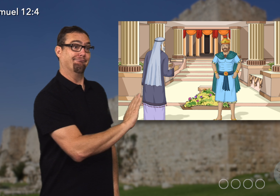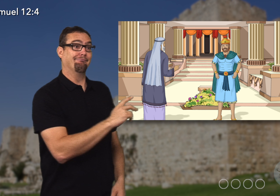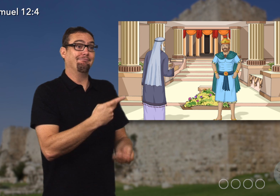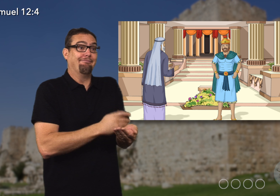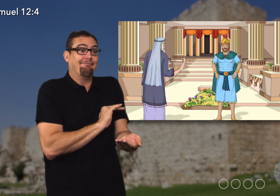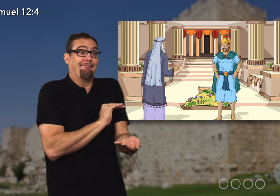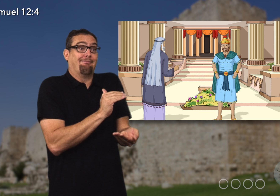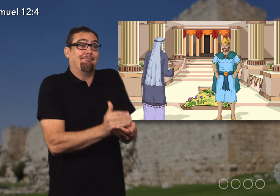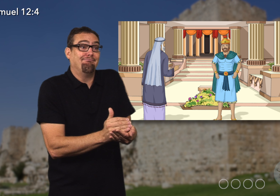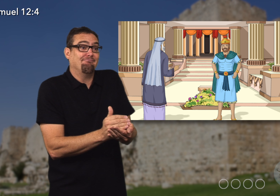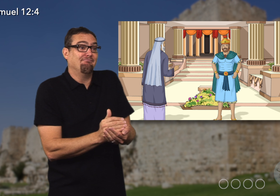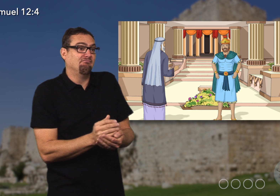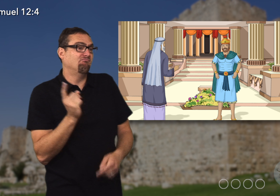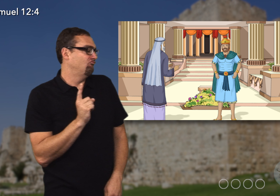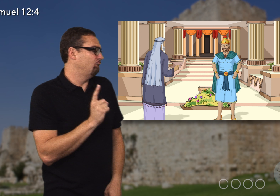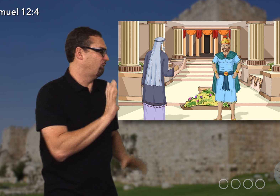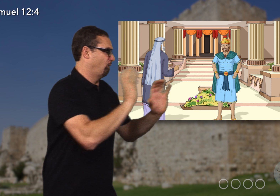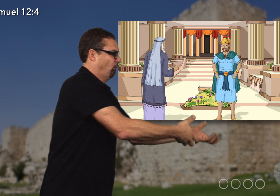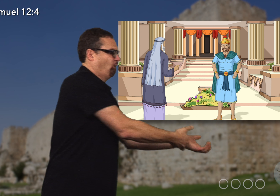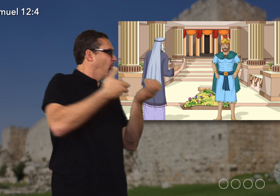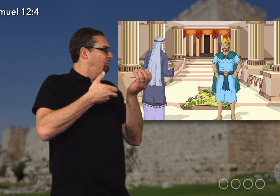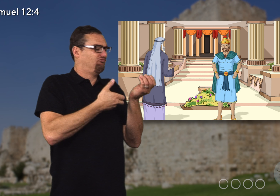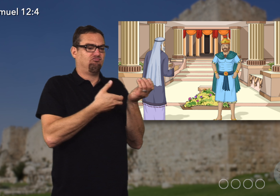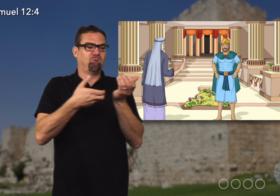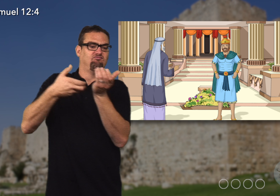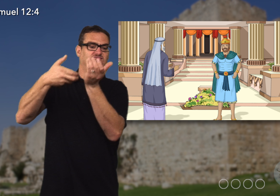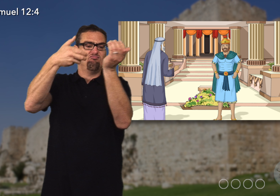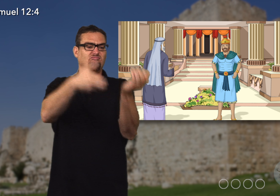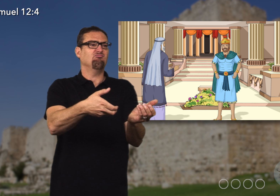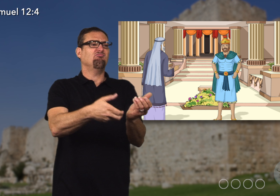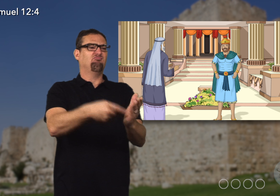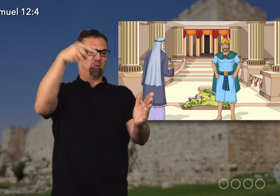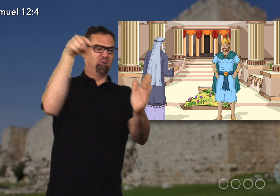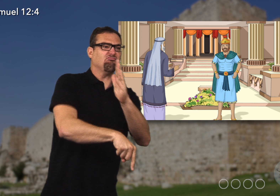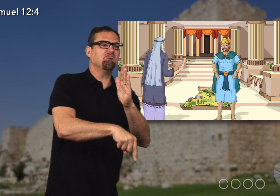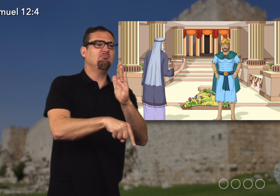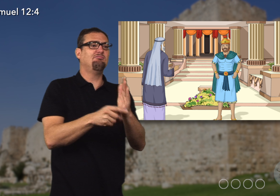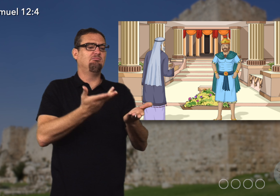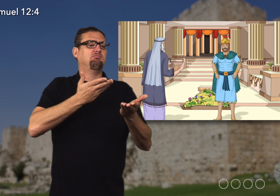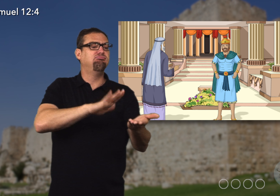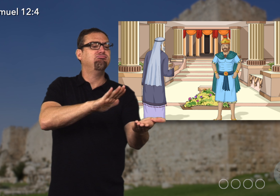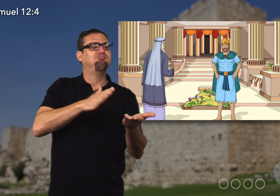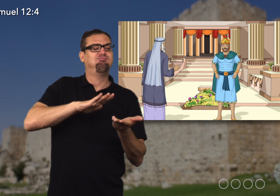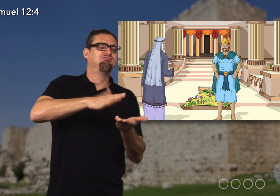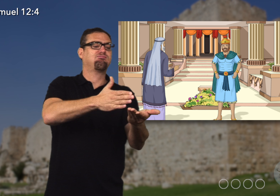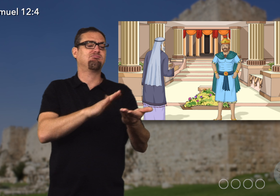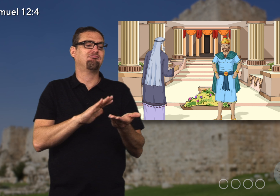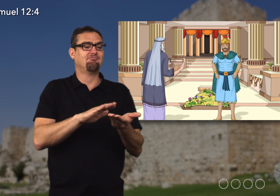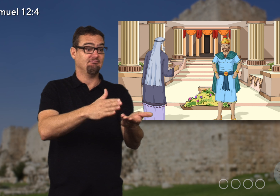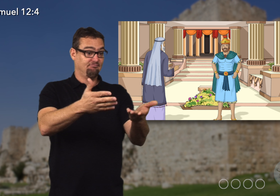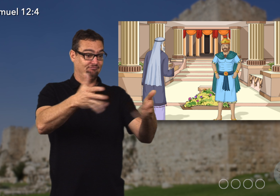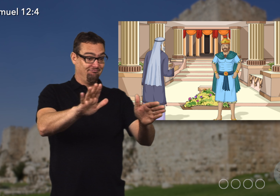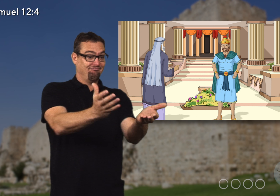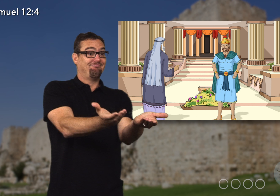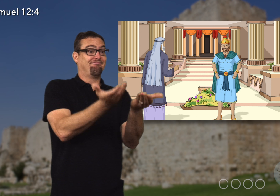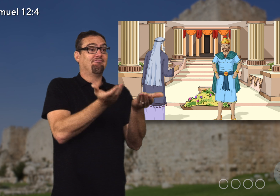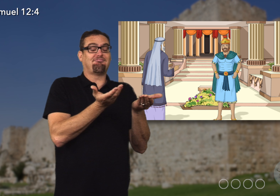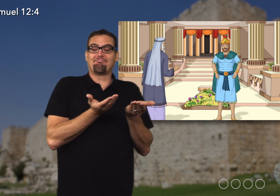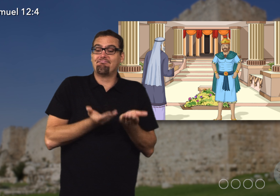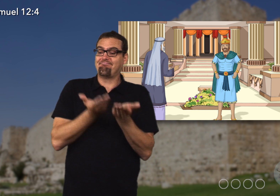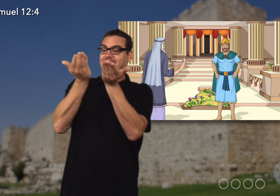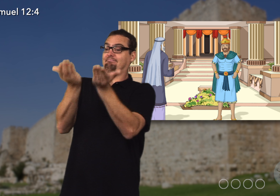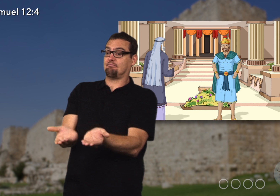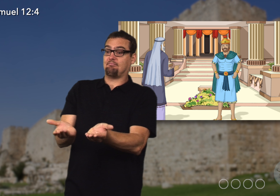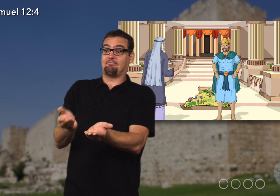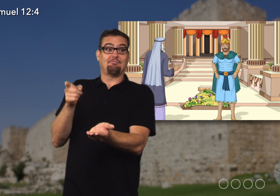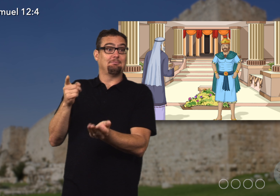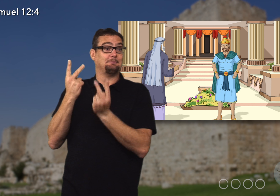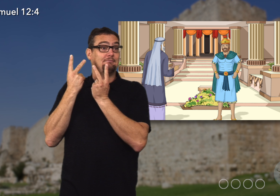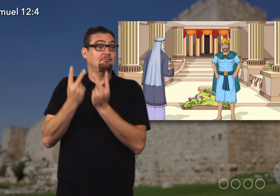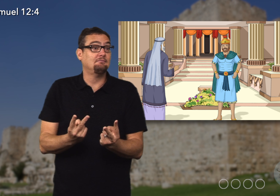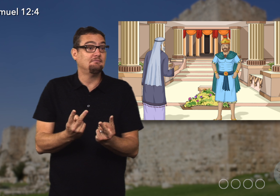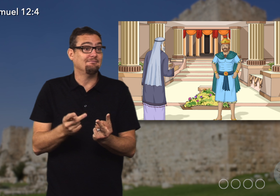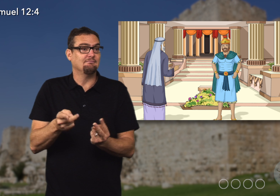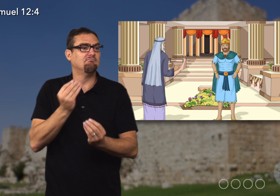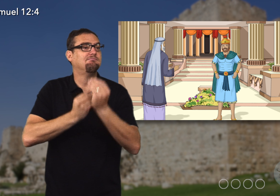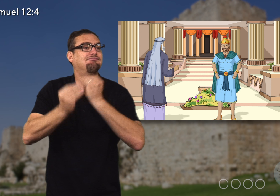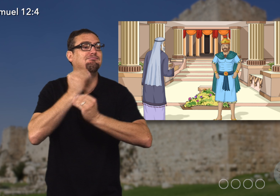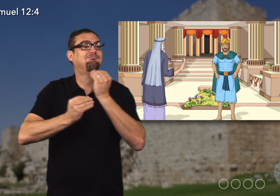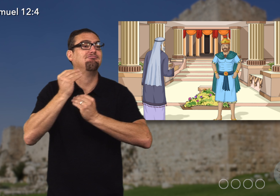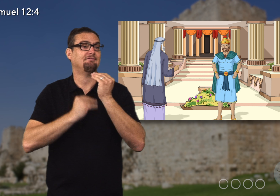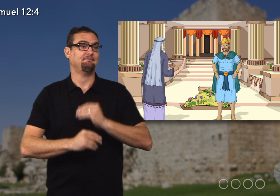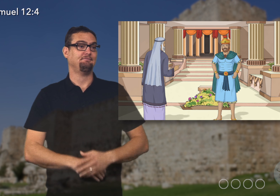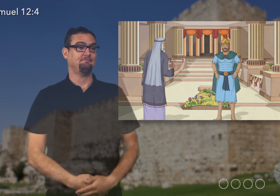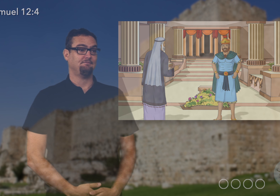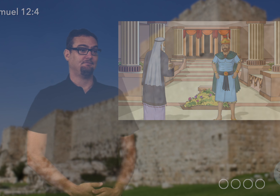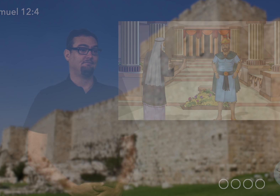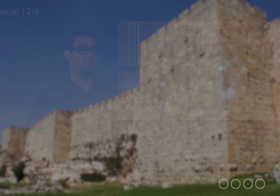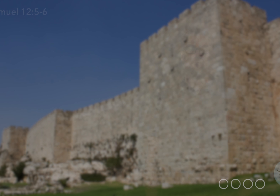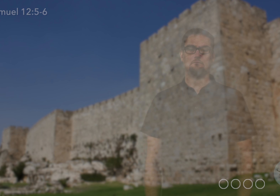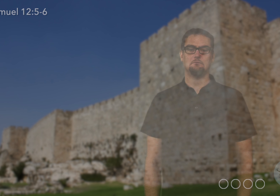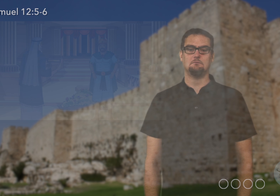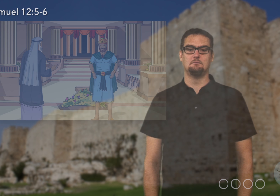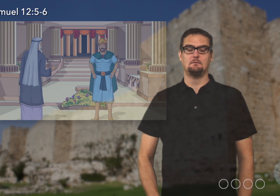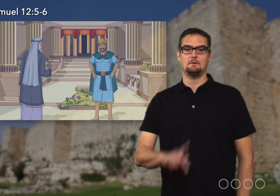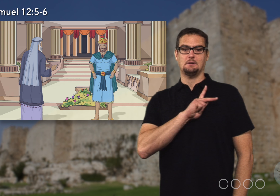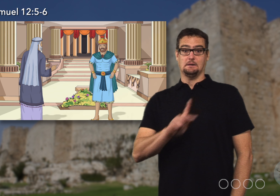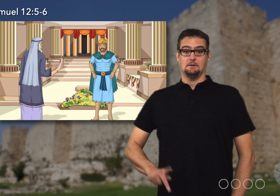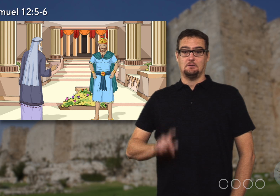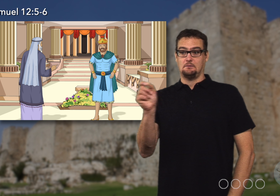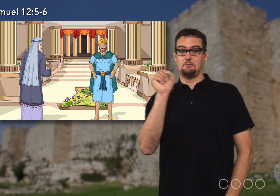Instead, he took the poor man’s lamb and prepared it for his guest.”